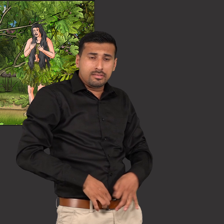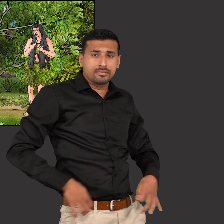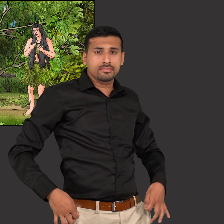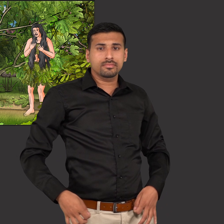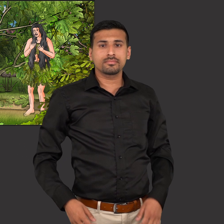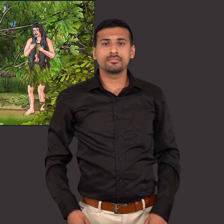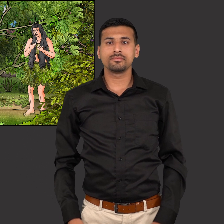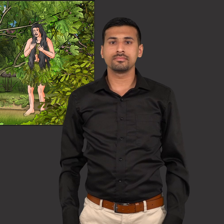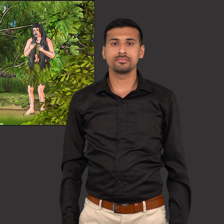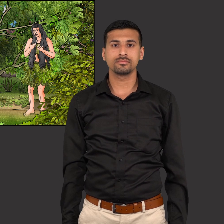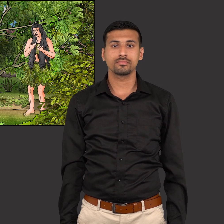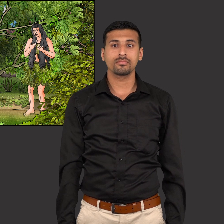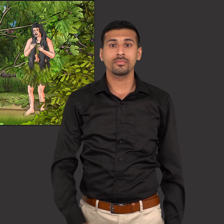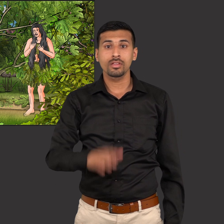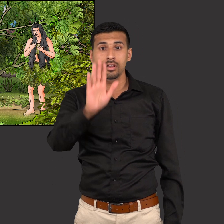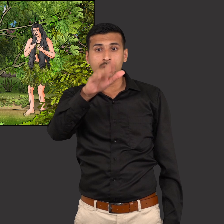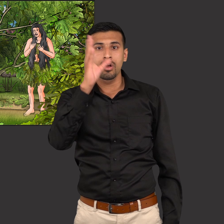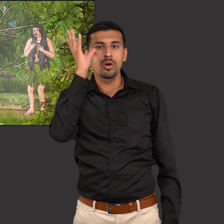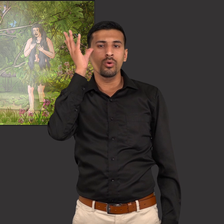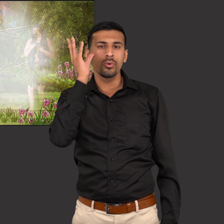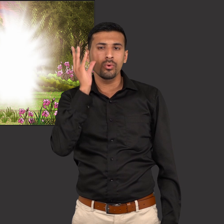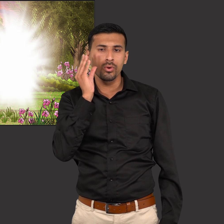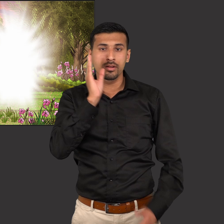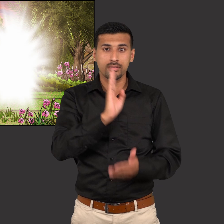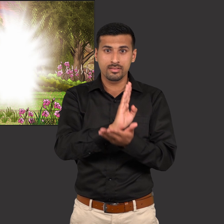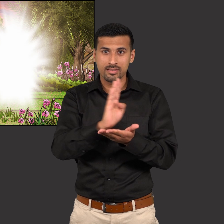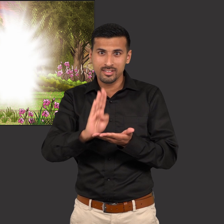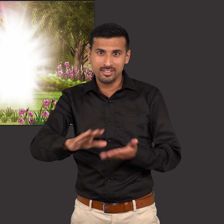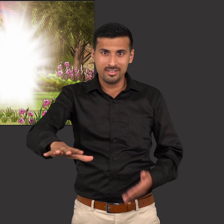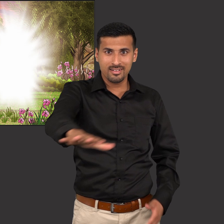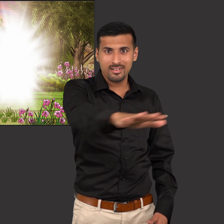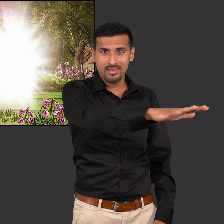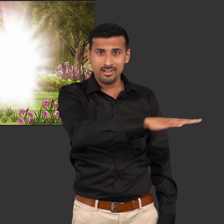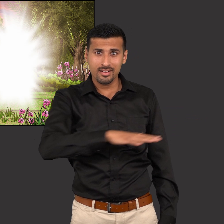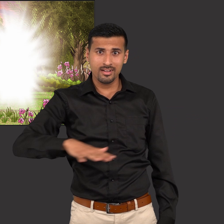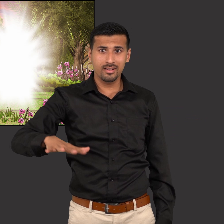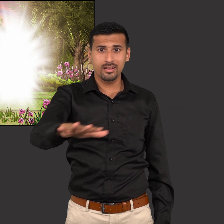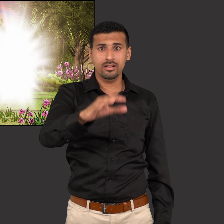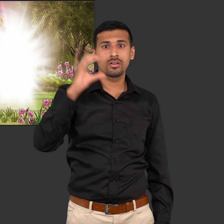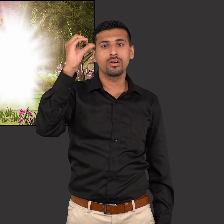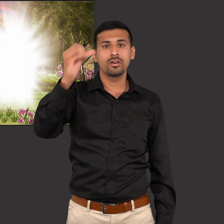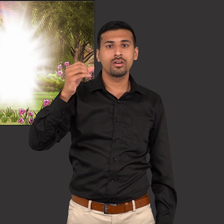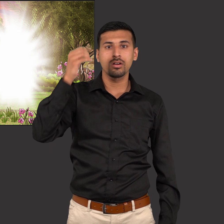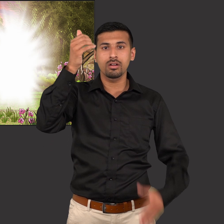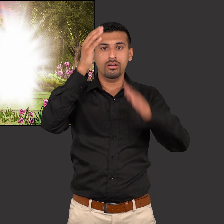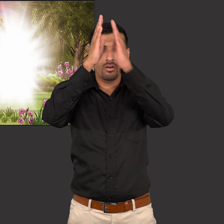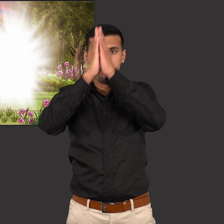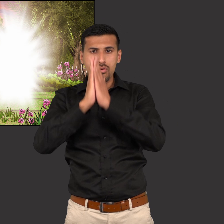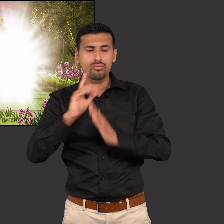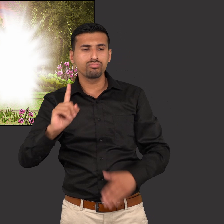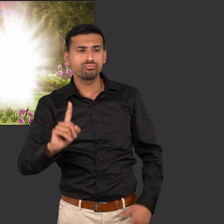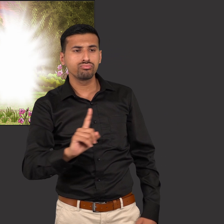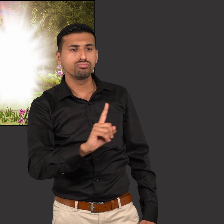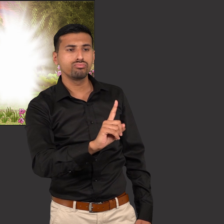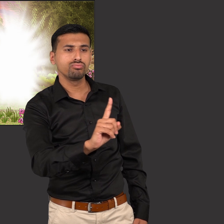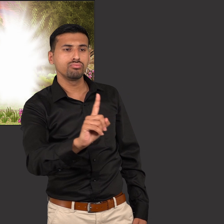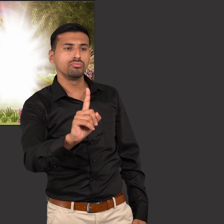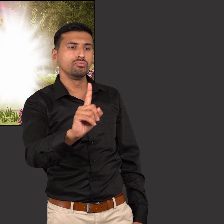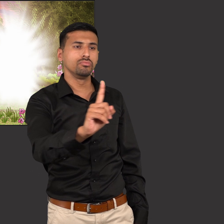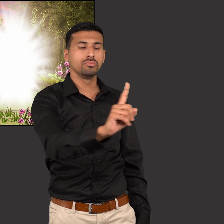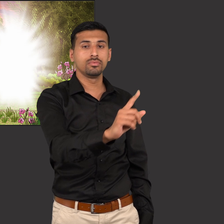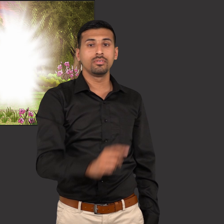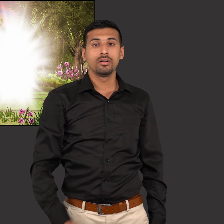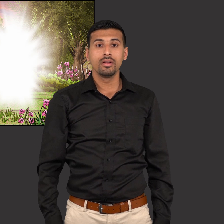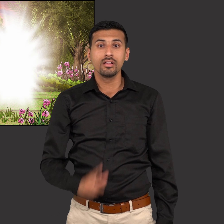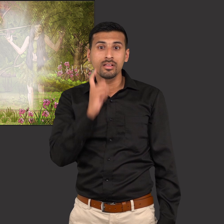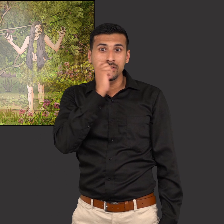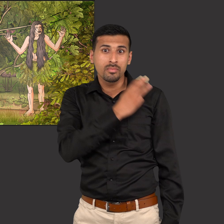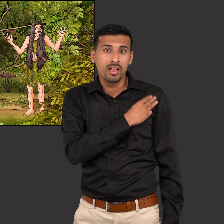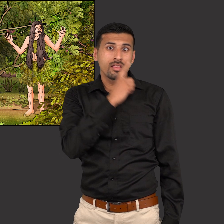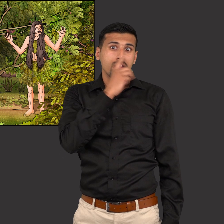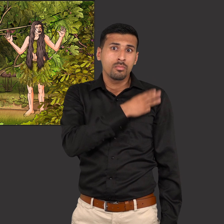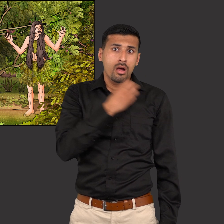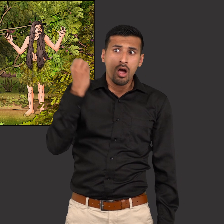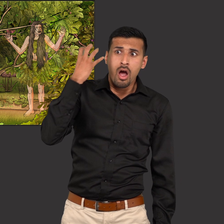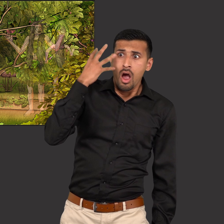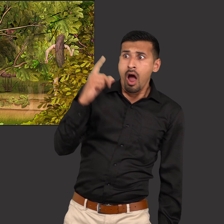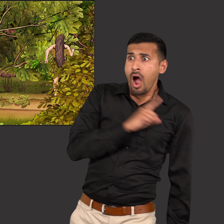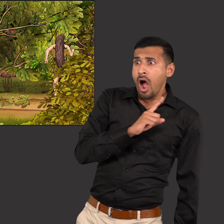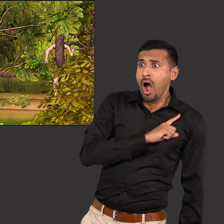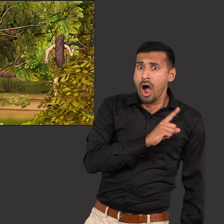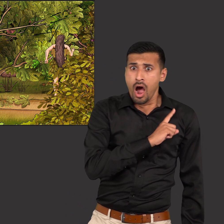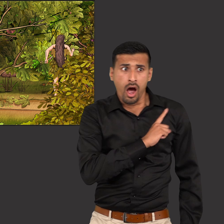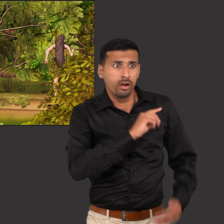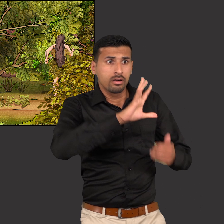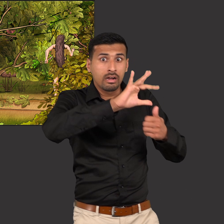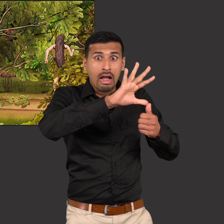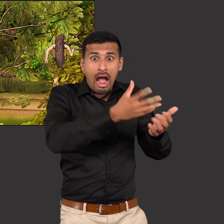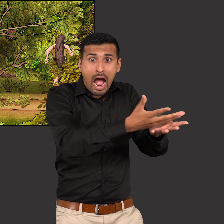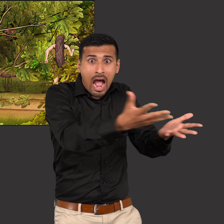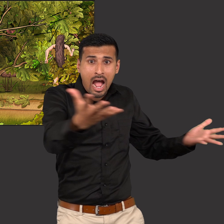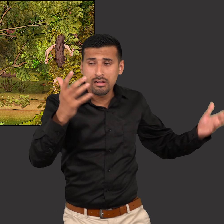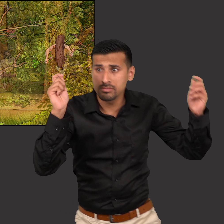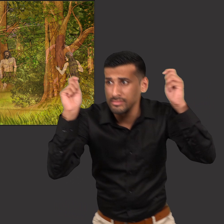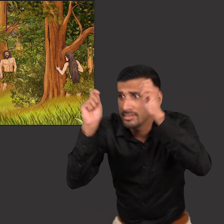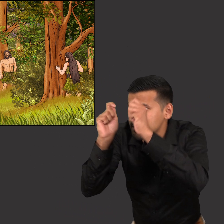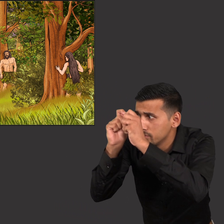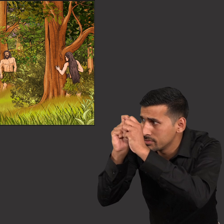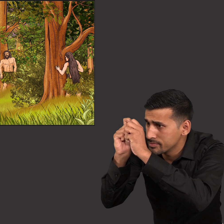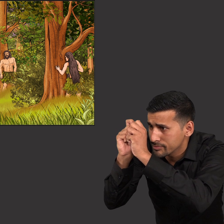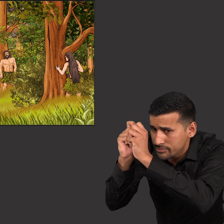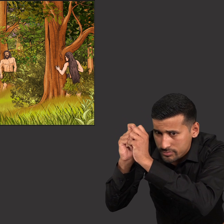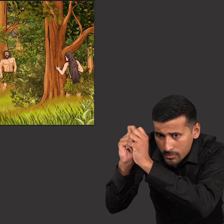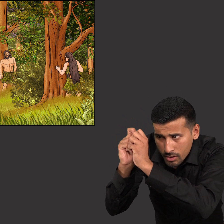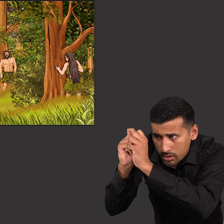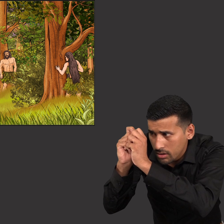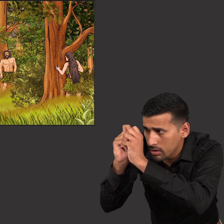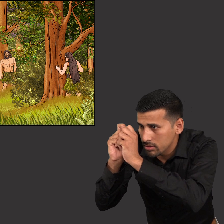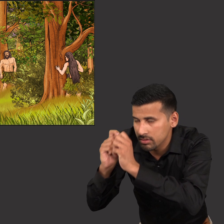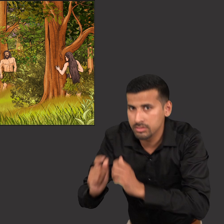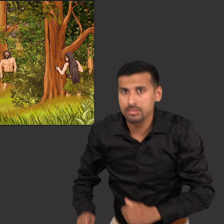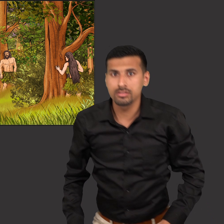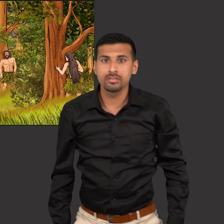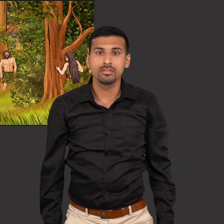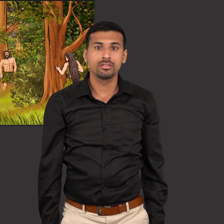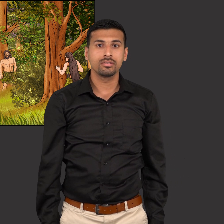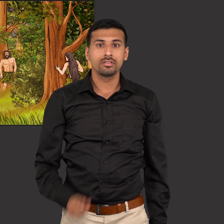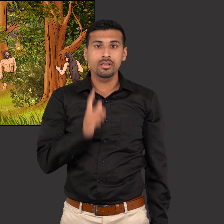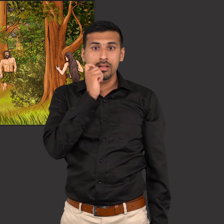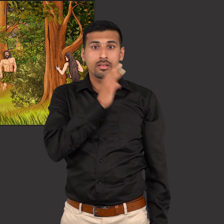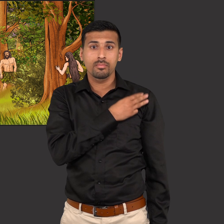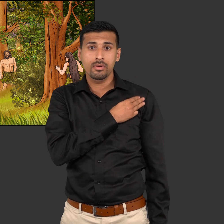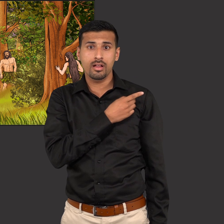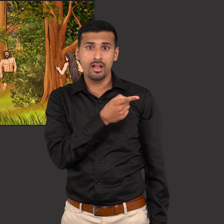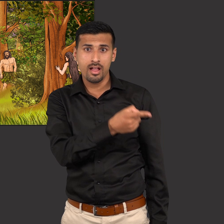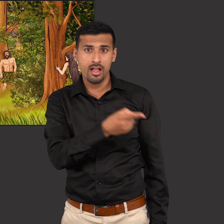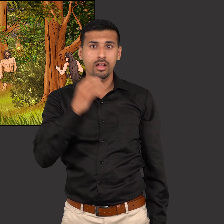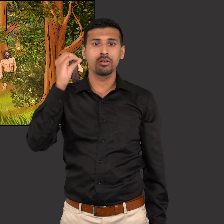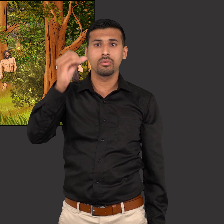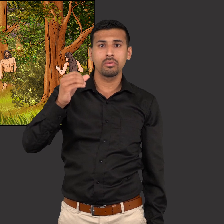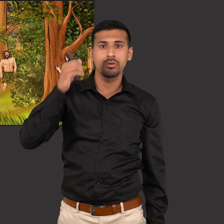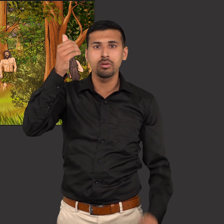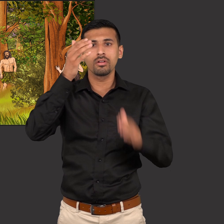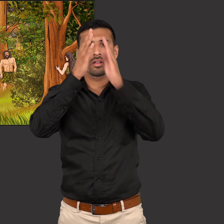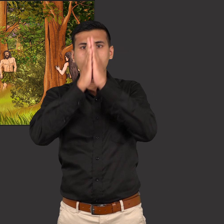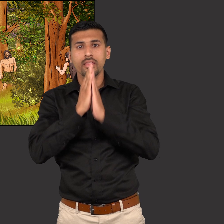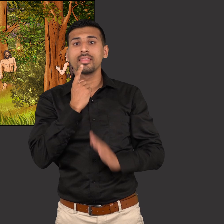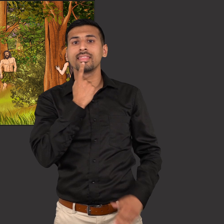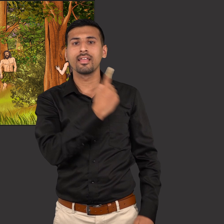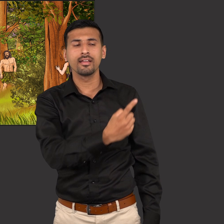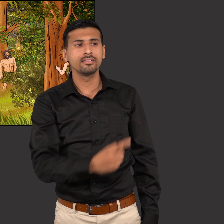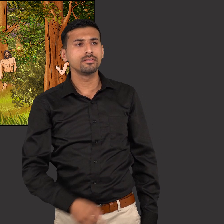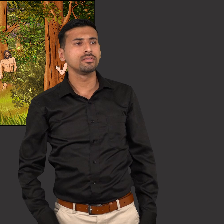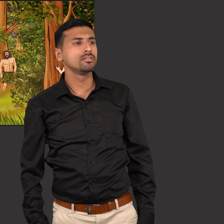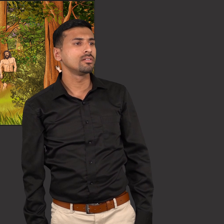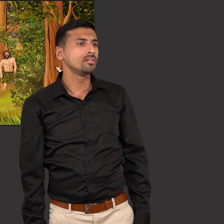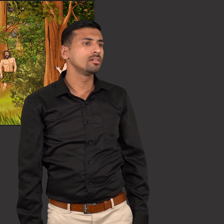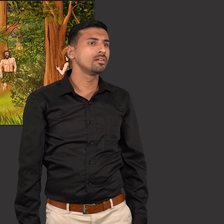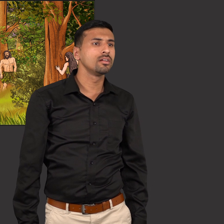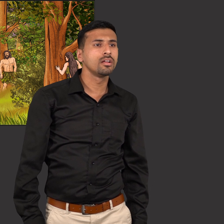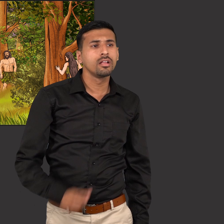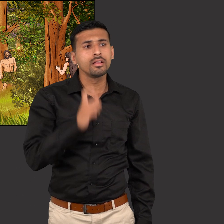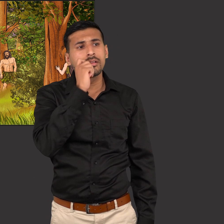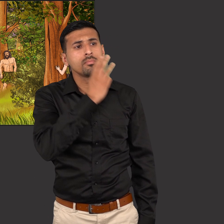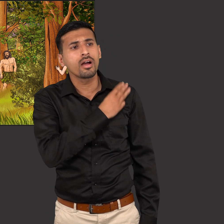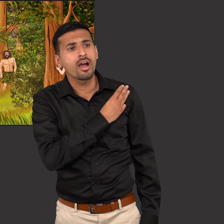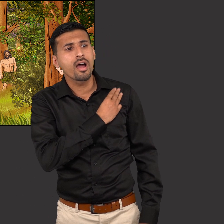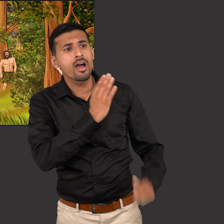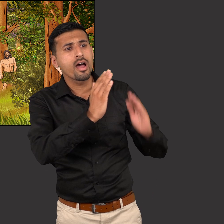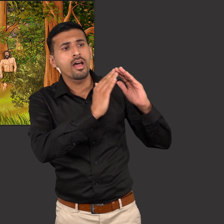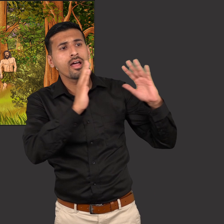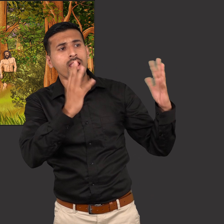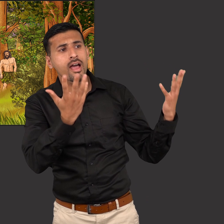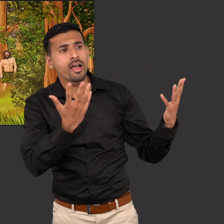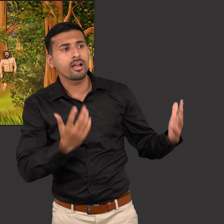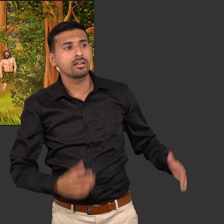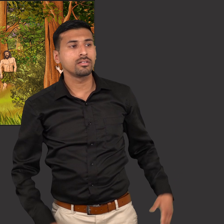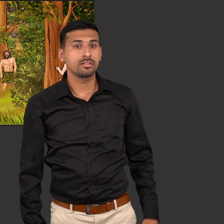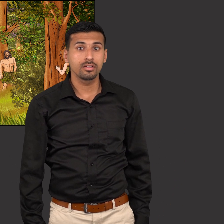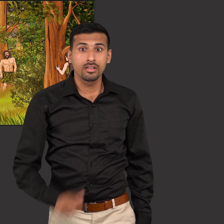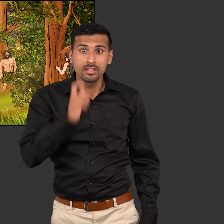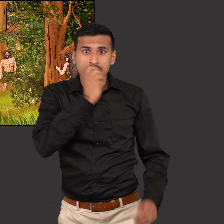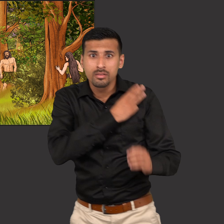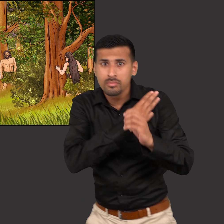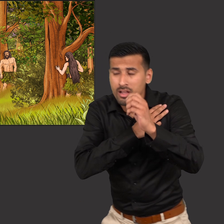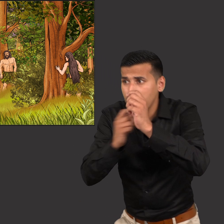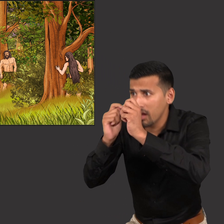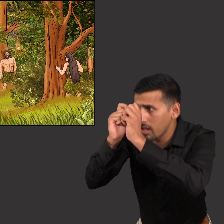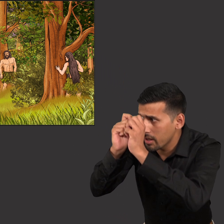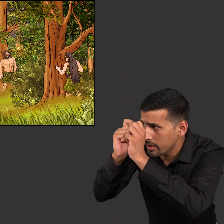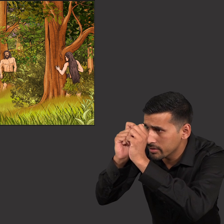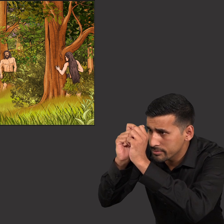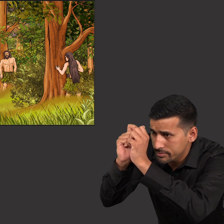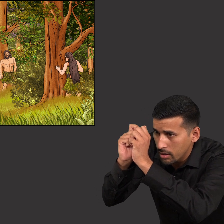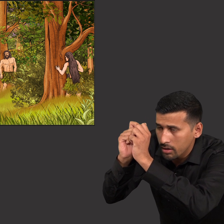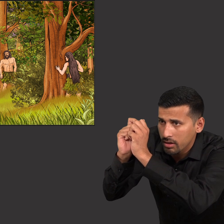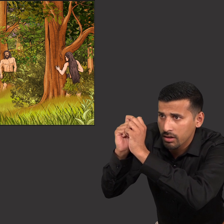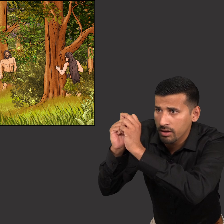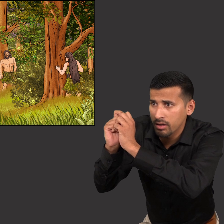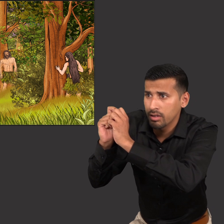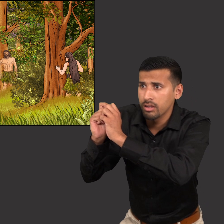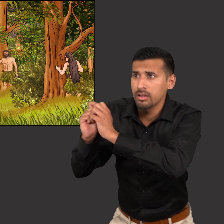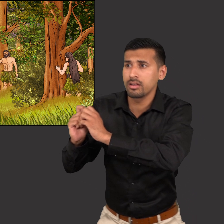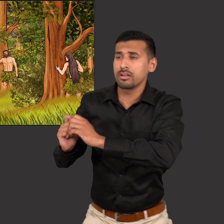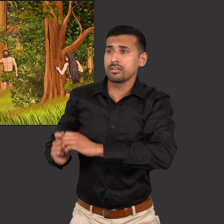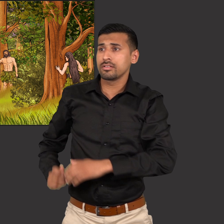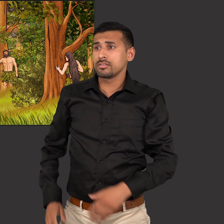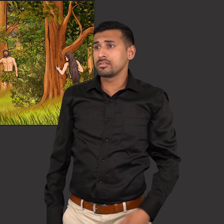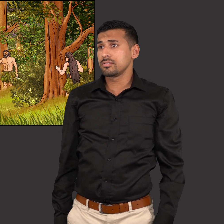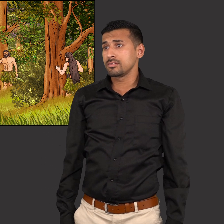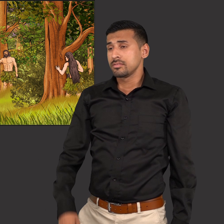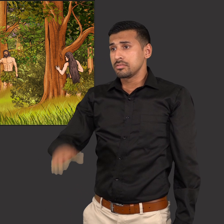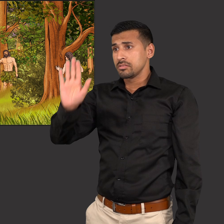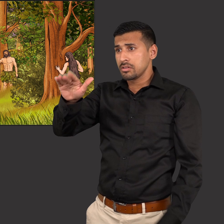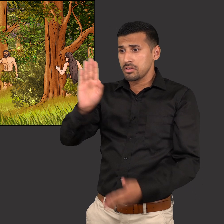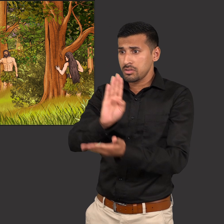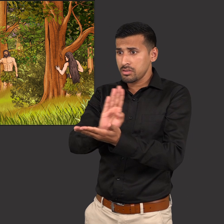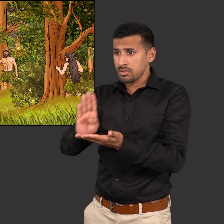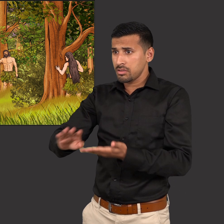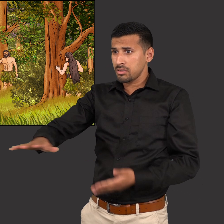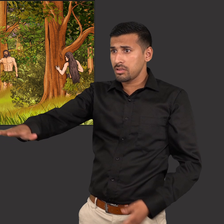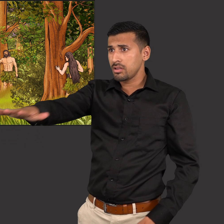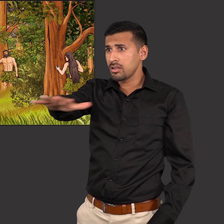Then the man and his wife heard the voice of the LORD God walking in the garden in the breeze of the day, and they hid themselves from the presence of the LORD God among the trees of the garden.